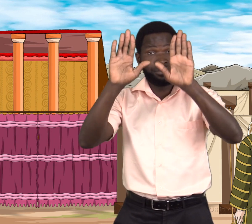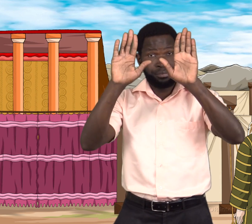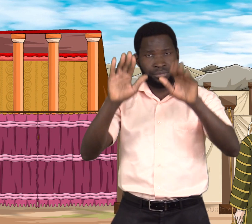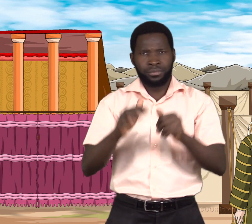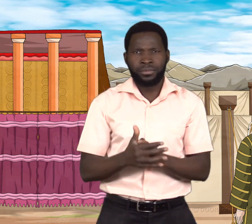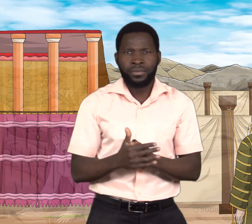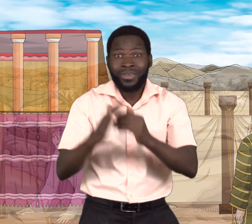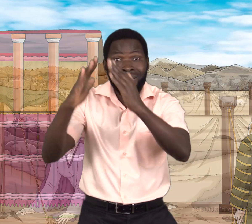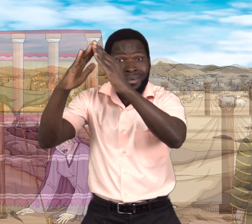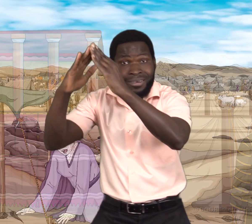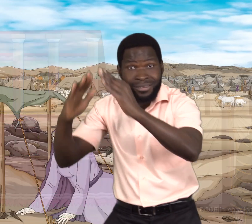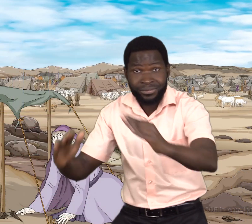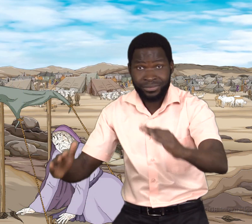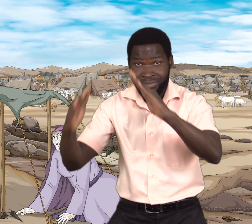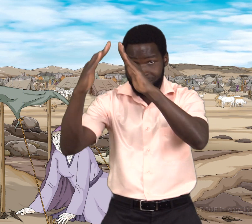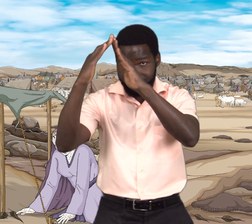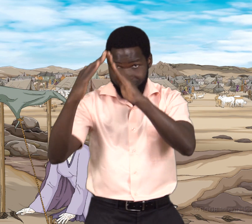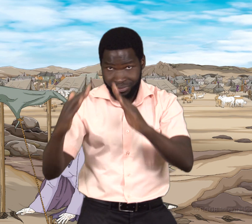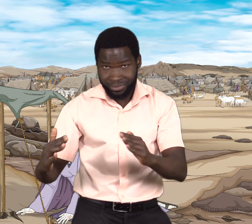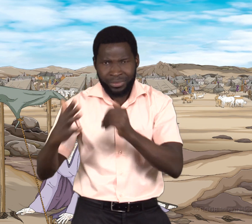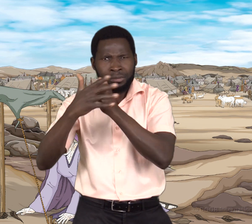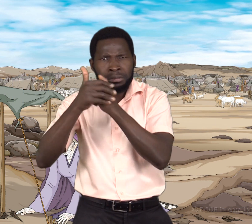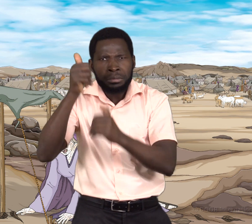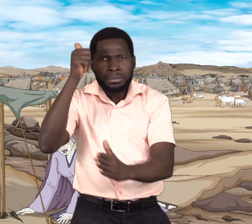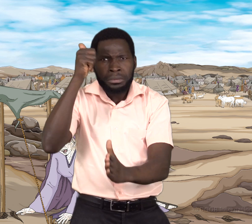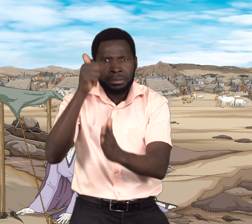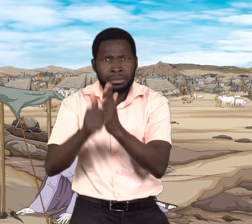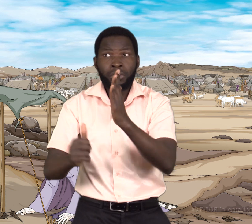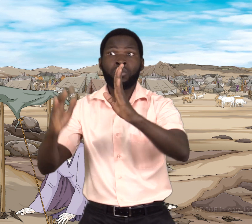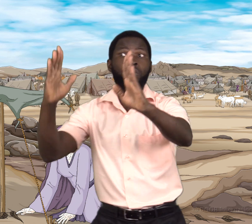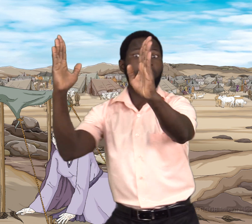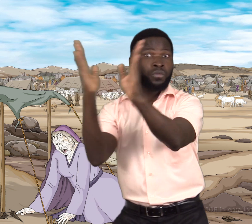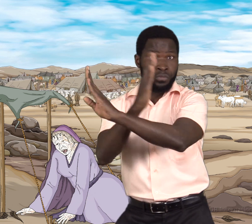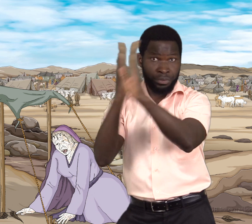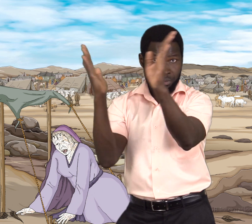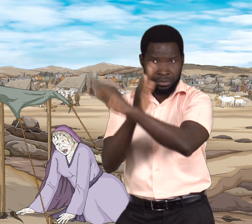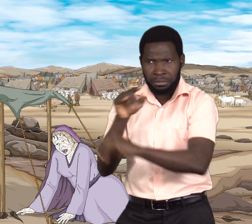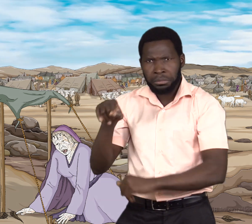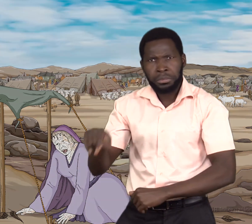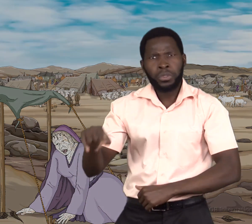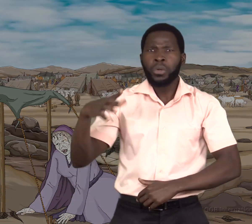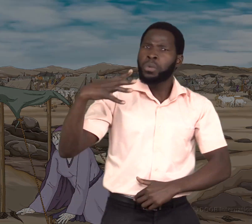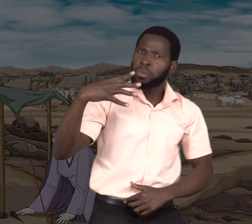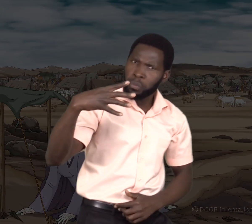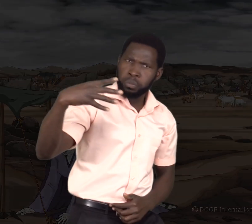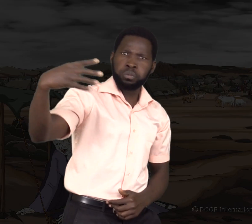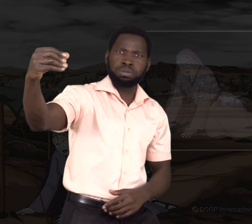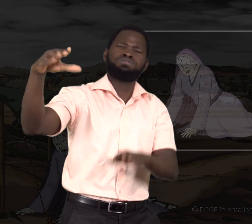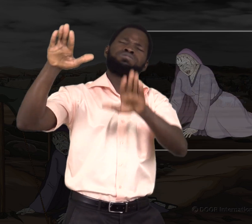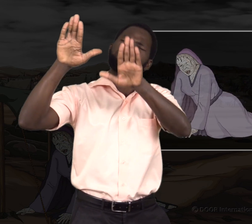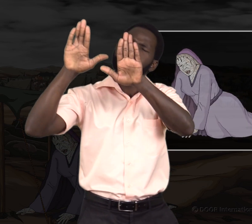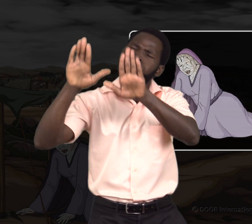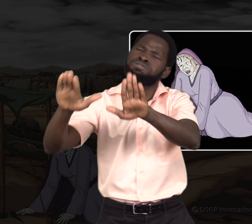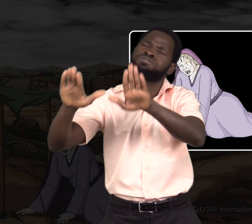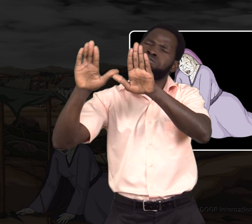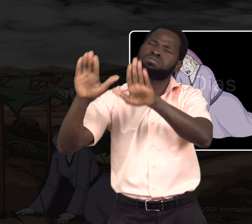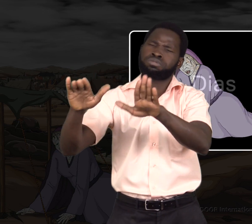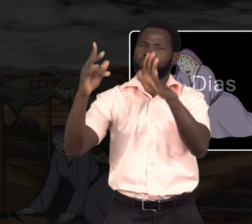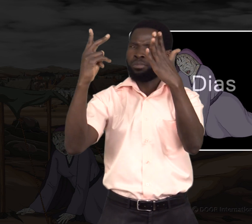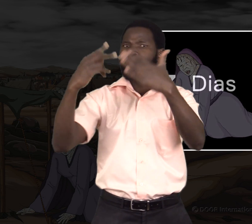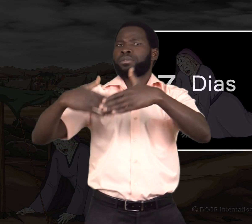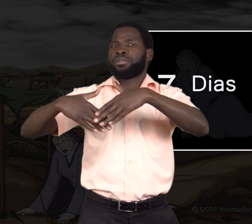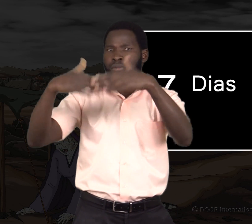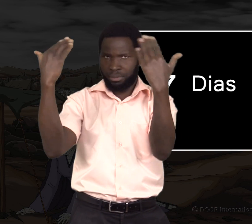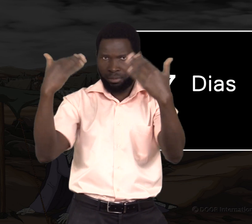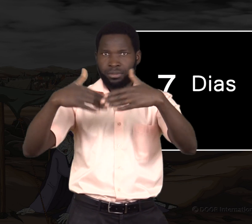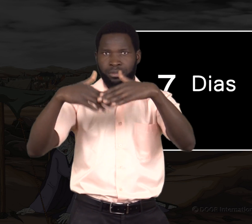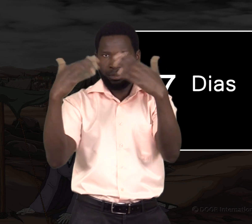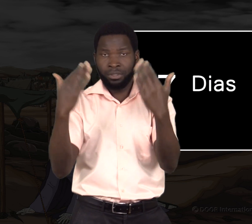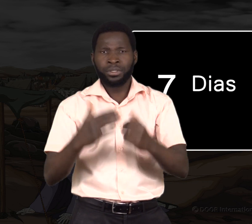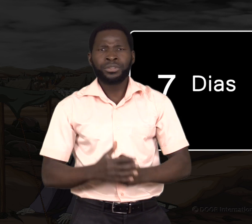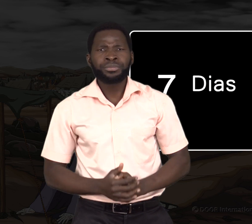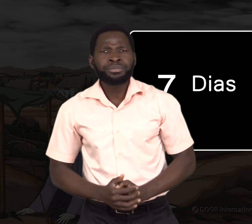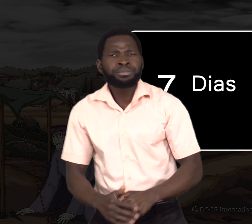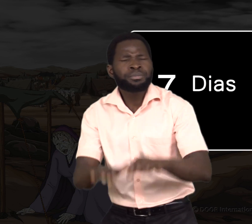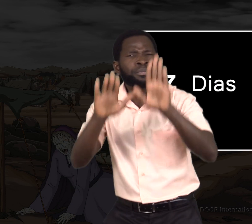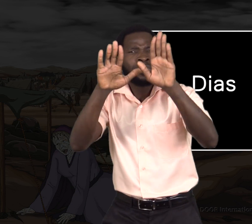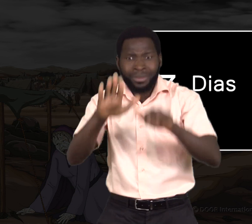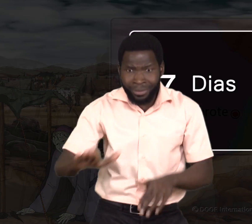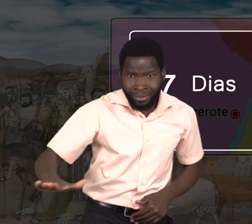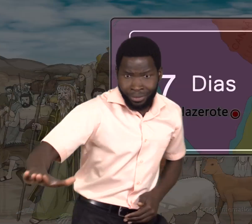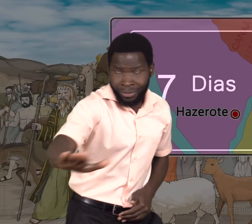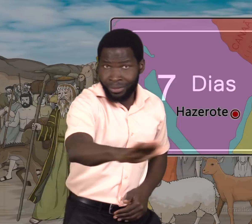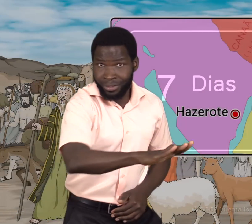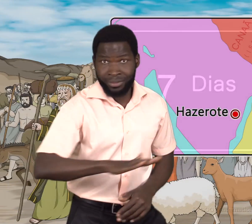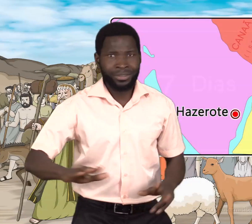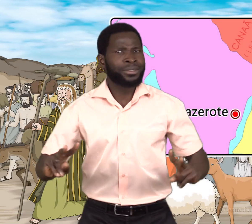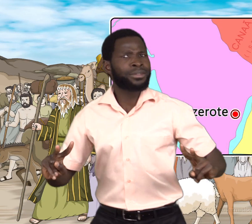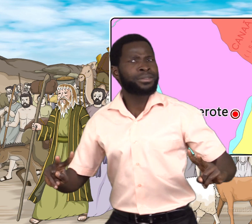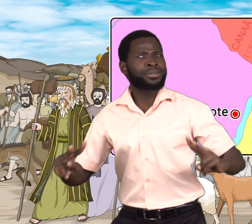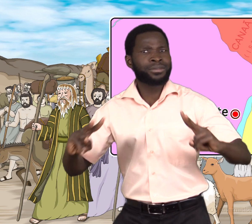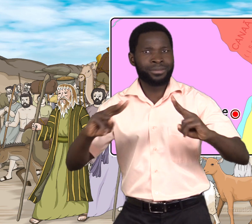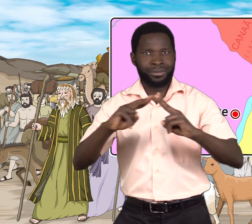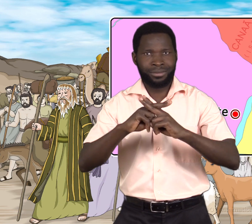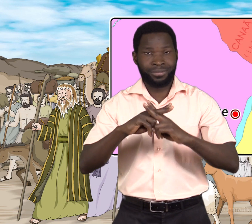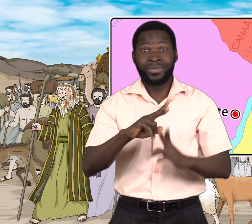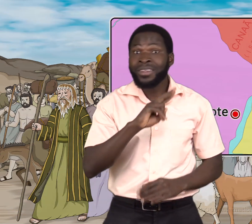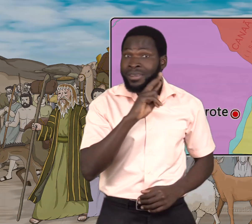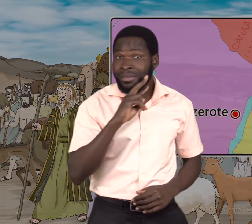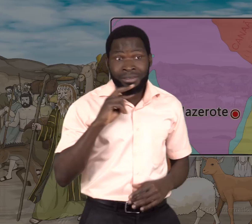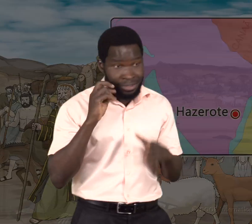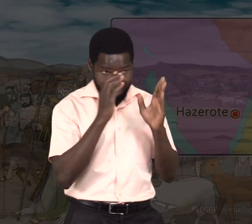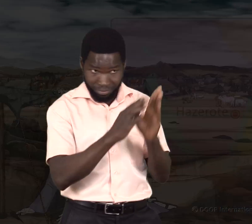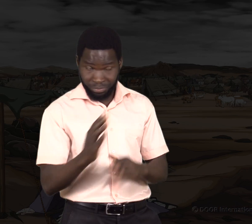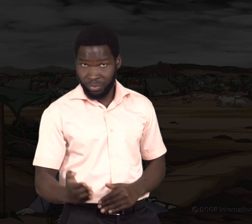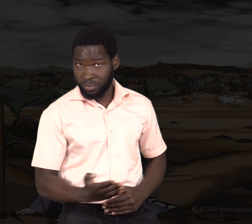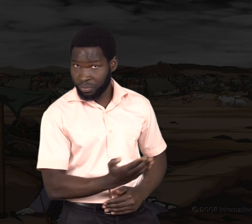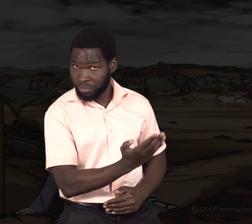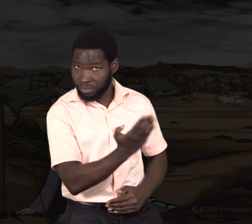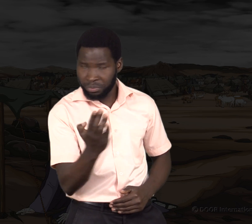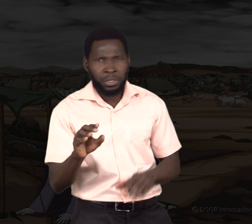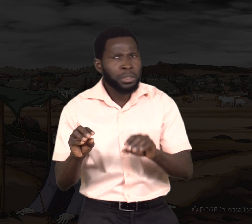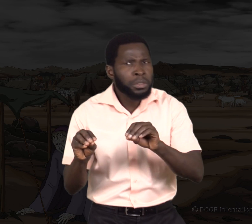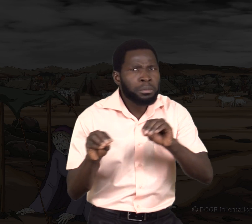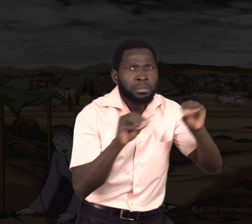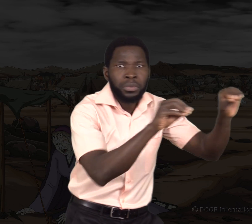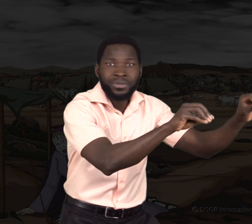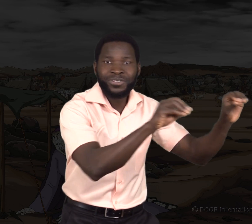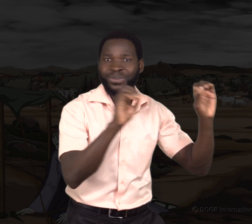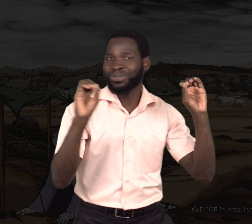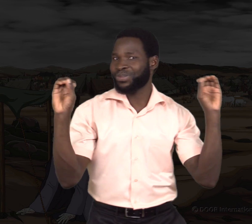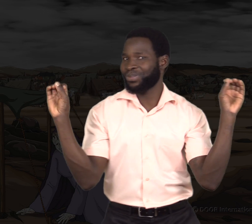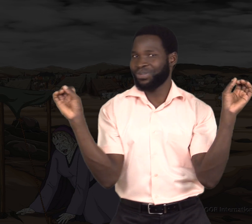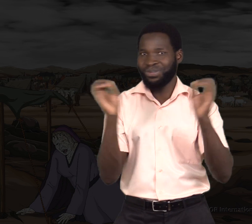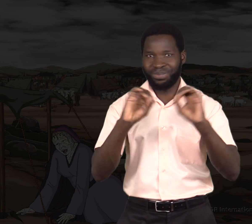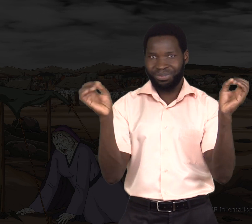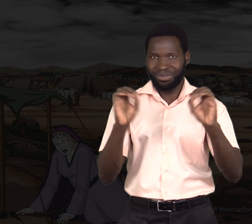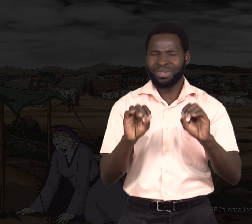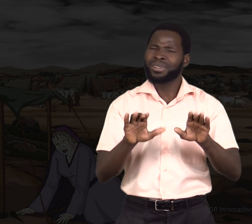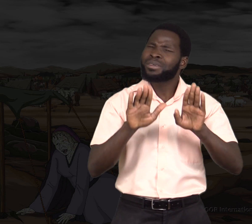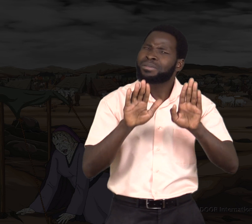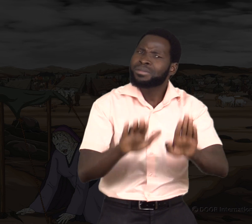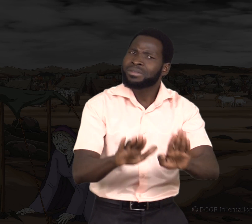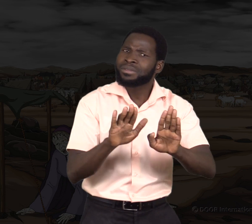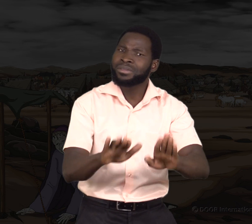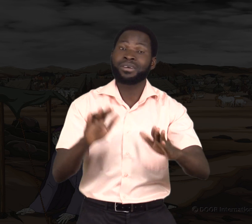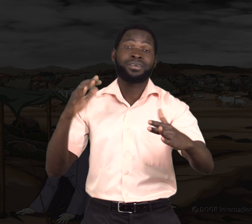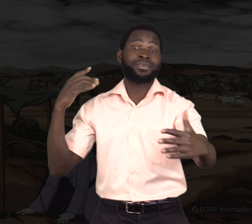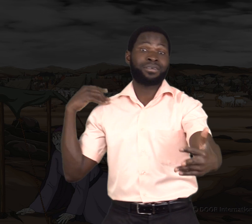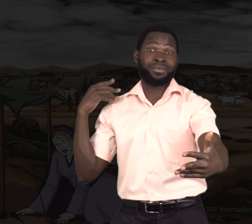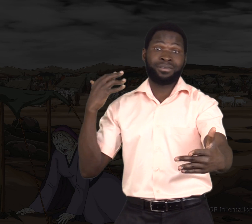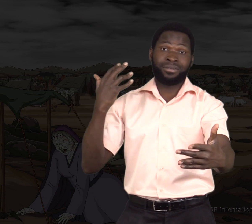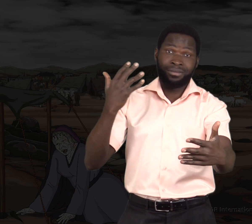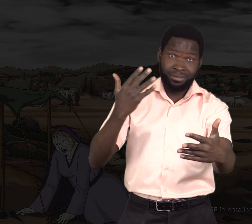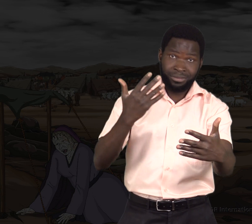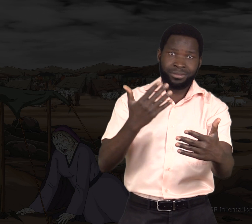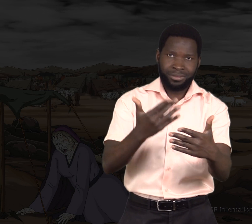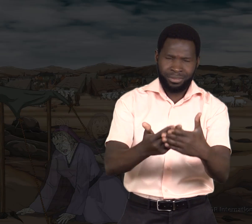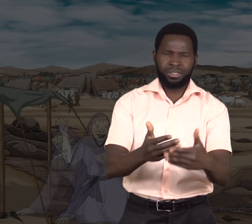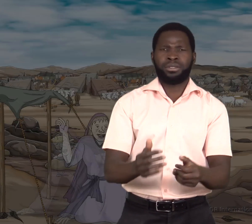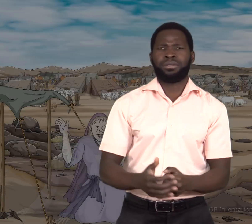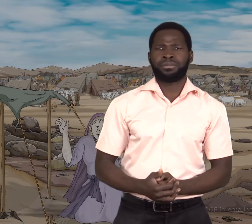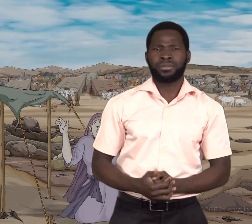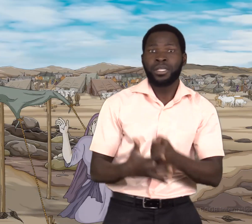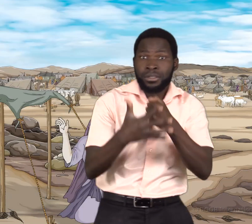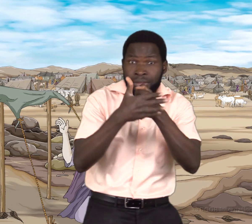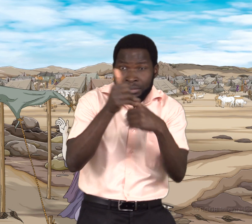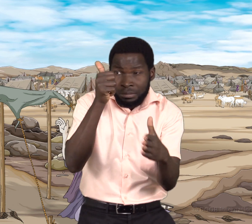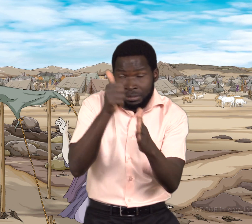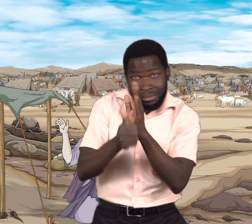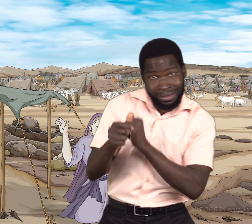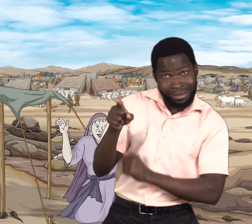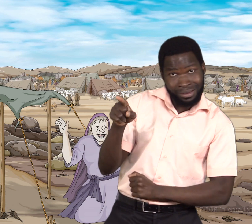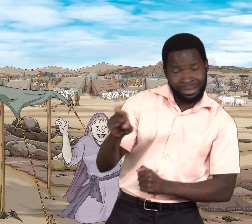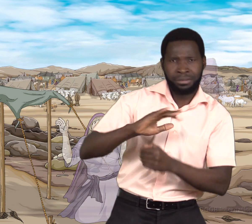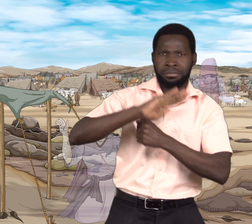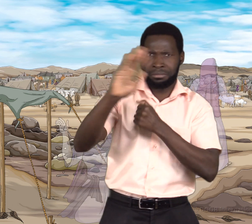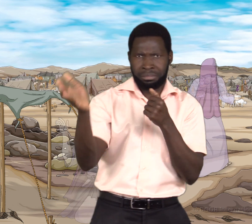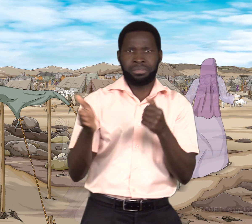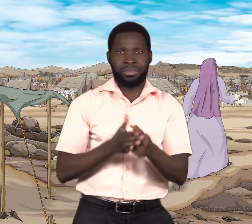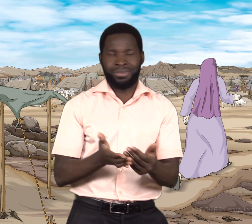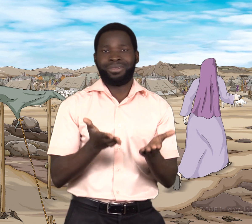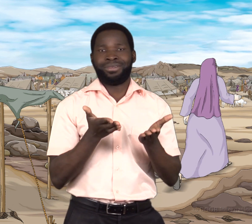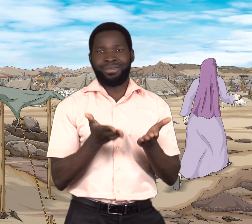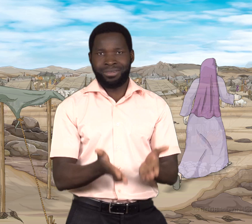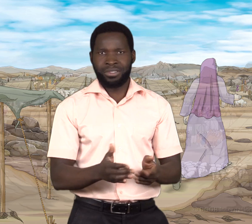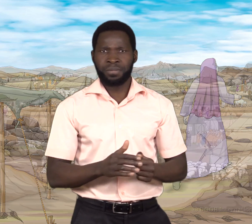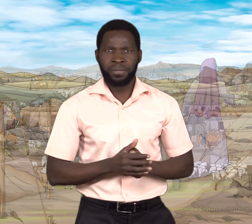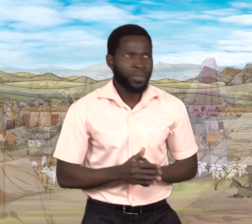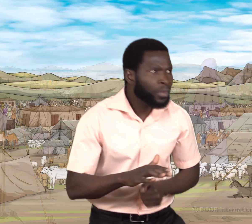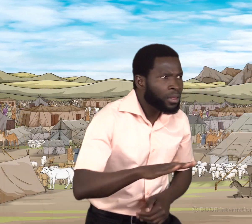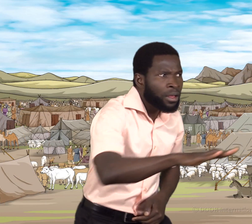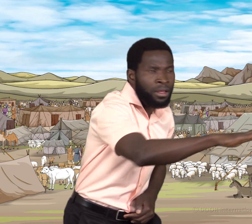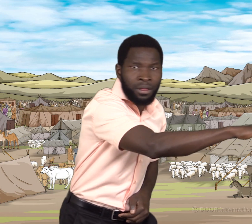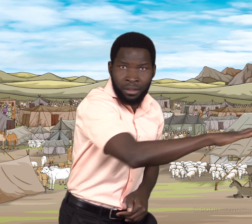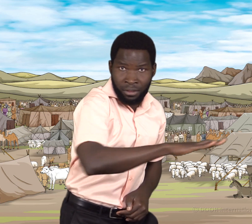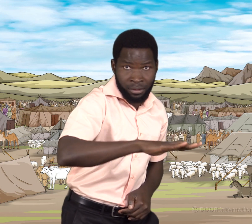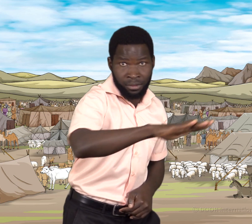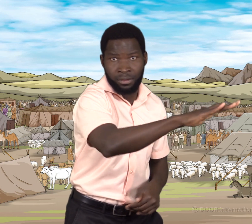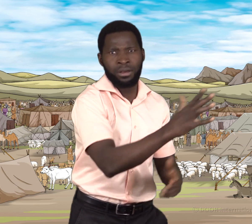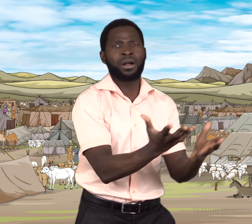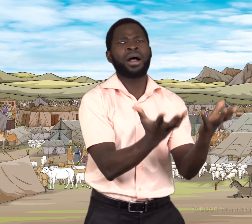So Miriam was confined outside the camp for seven days, and the people did not move on until she was brought in again.